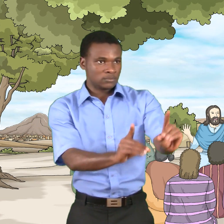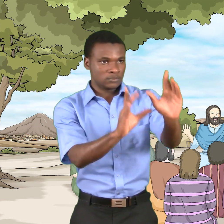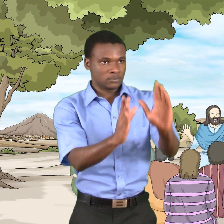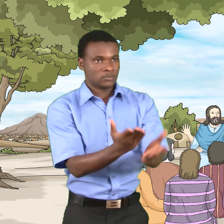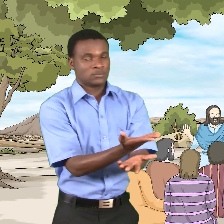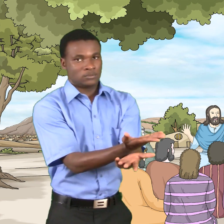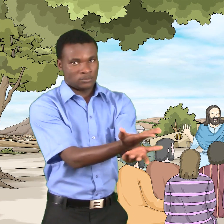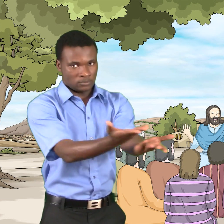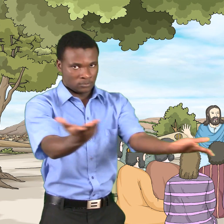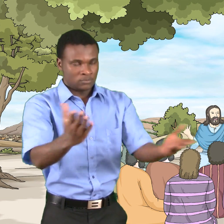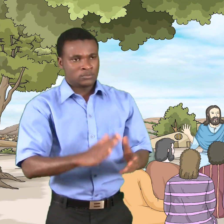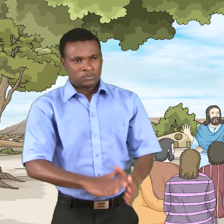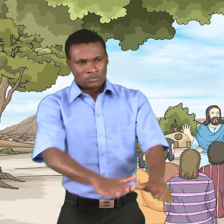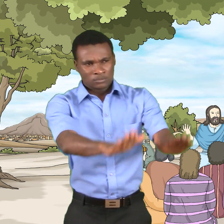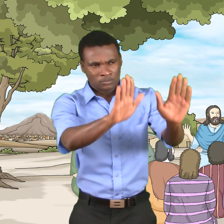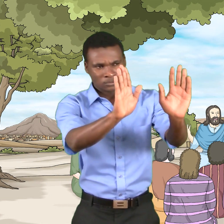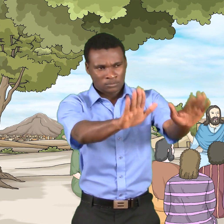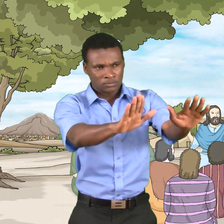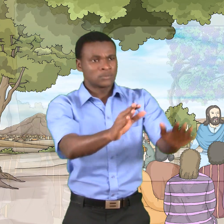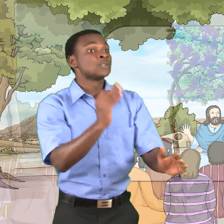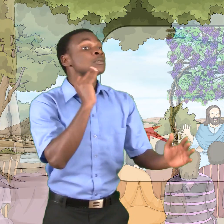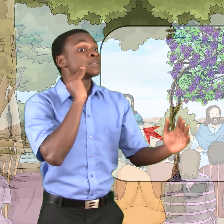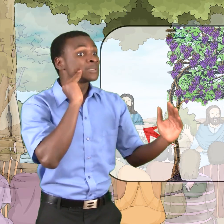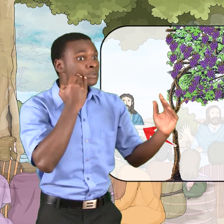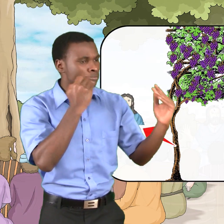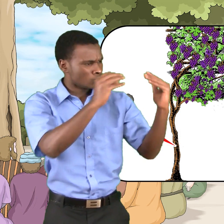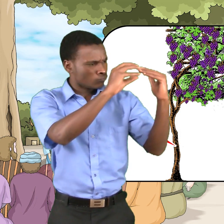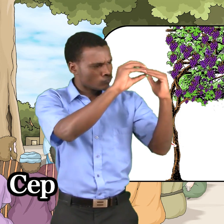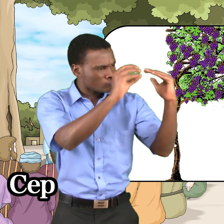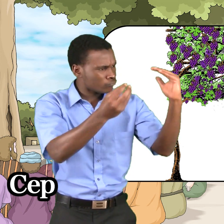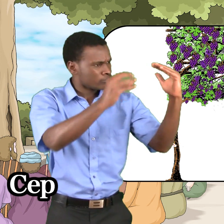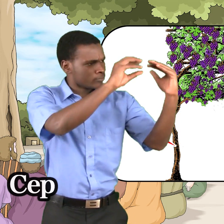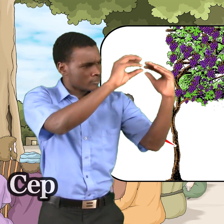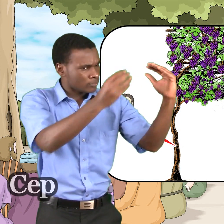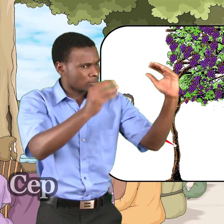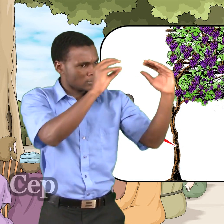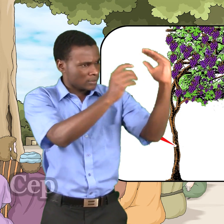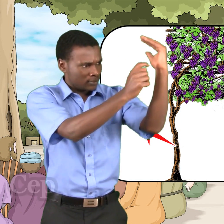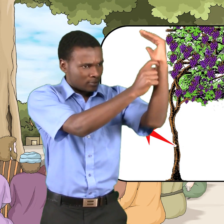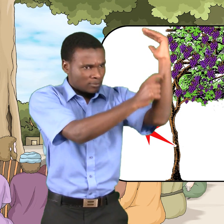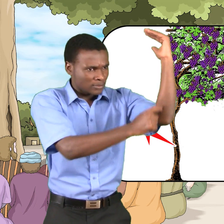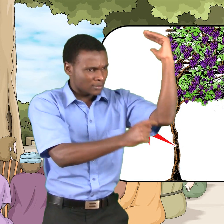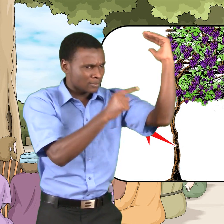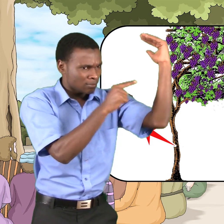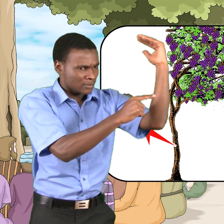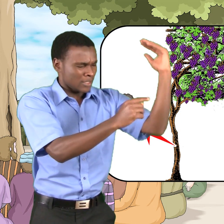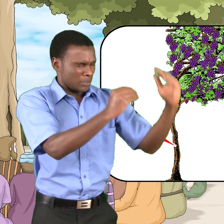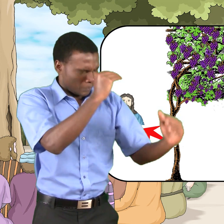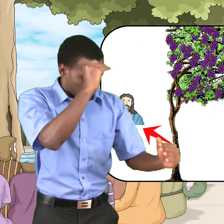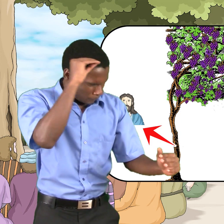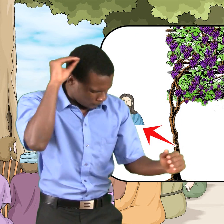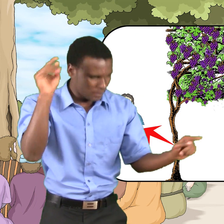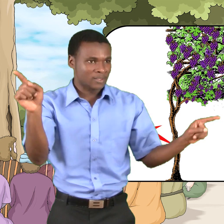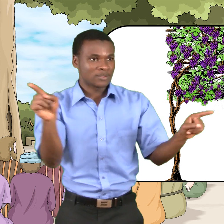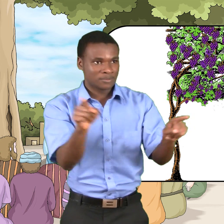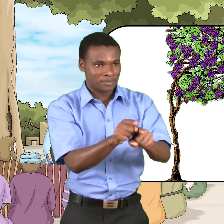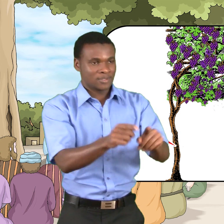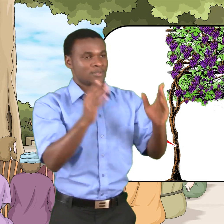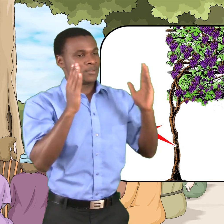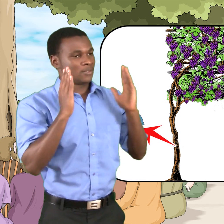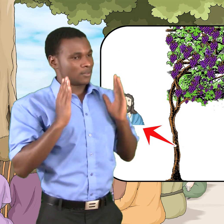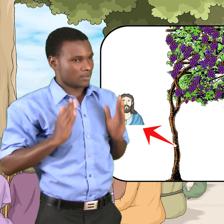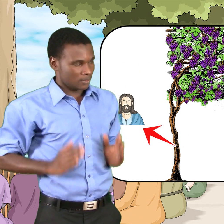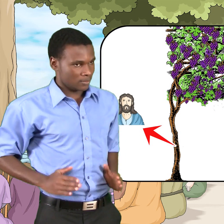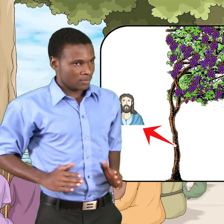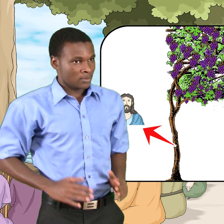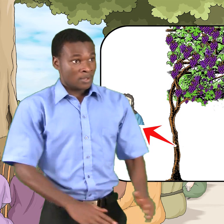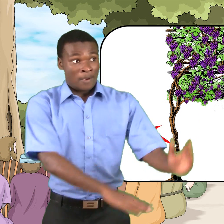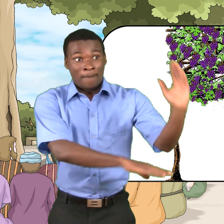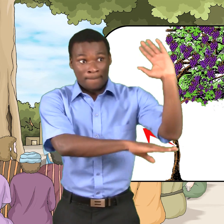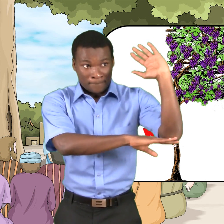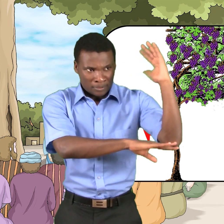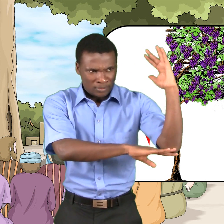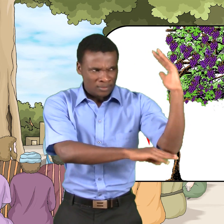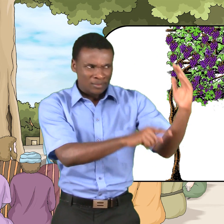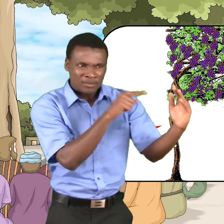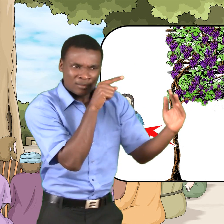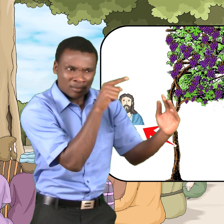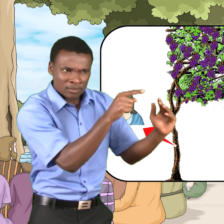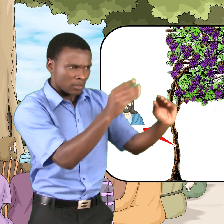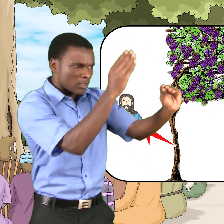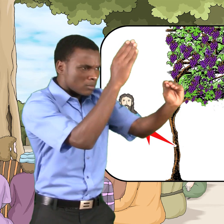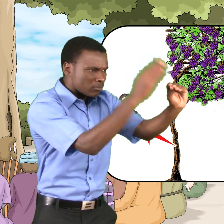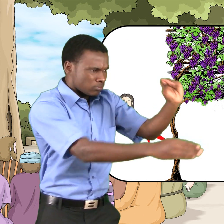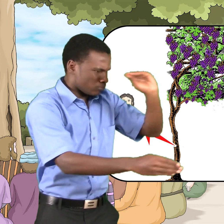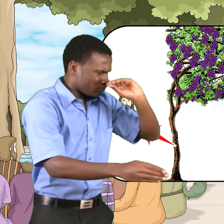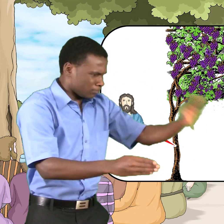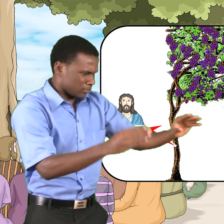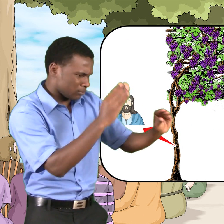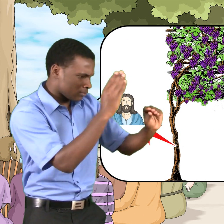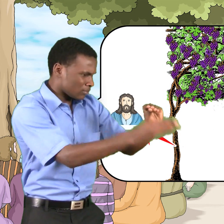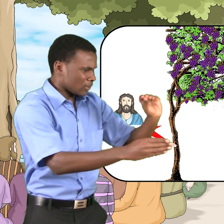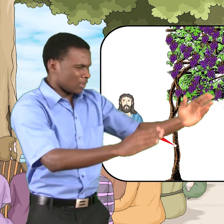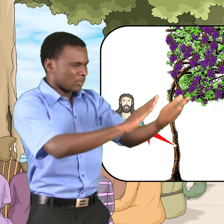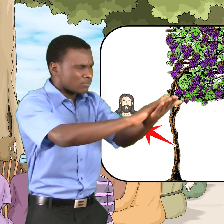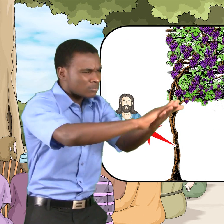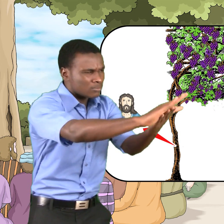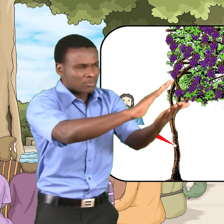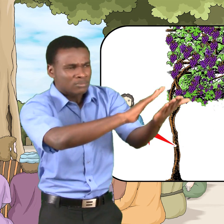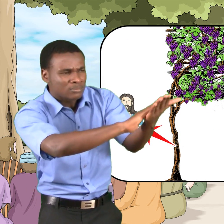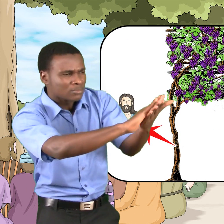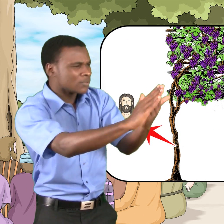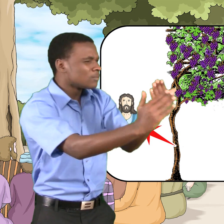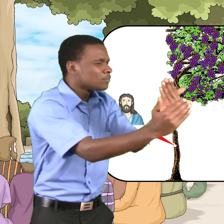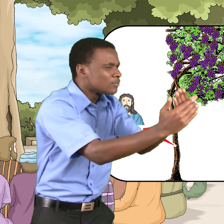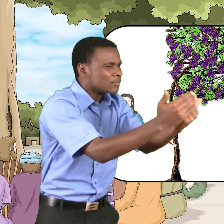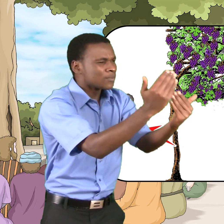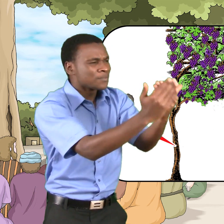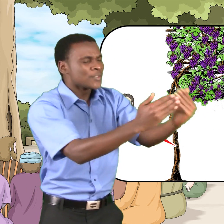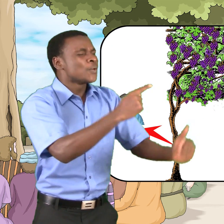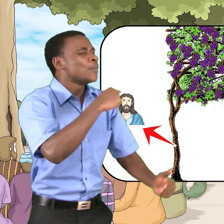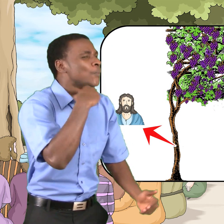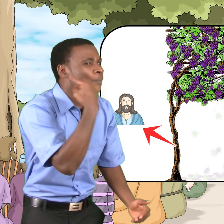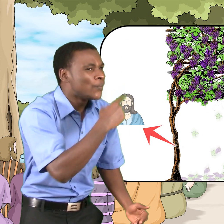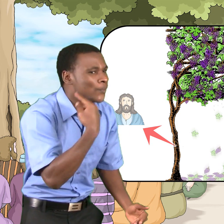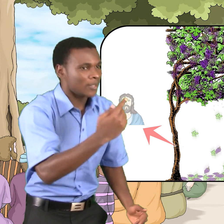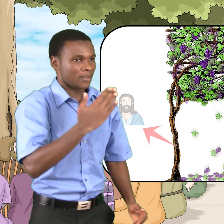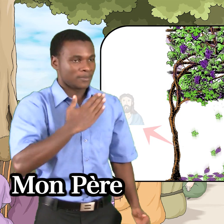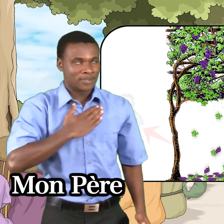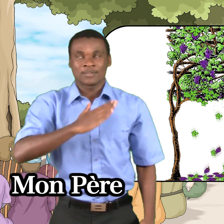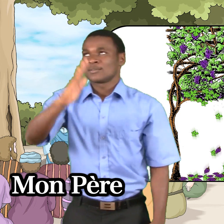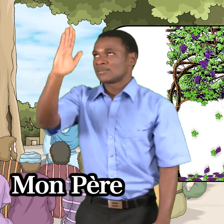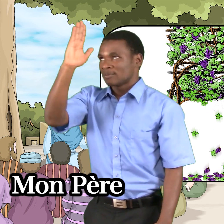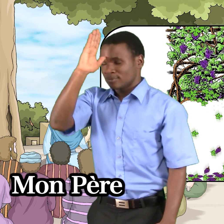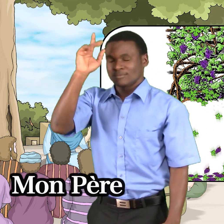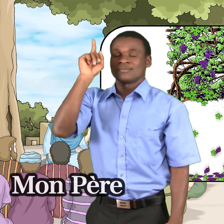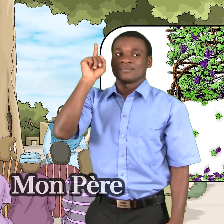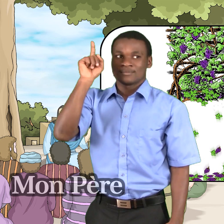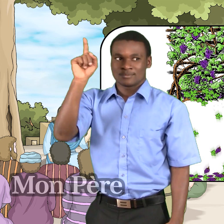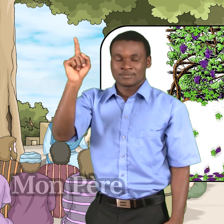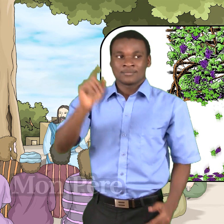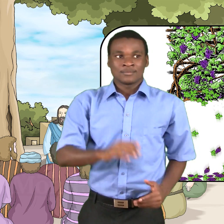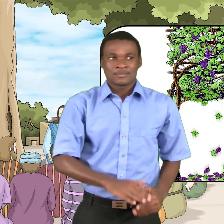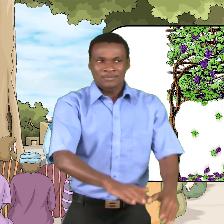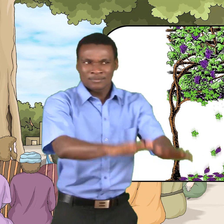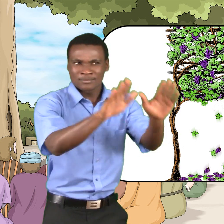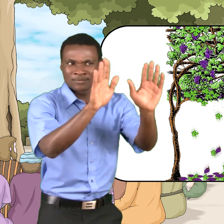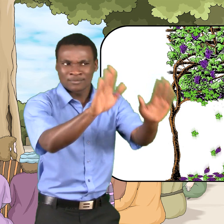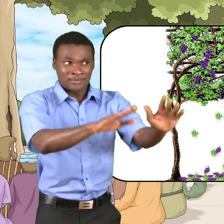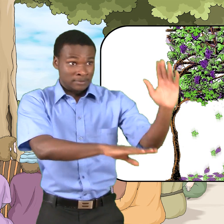“I am the true vine, and My Father is the keeper of the vineyard.